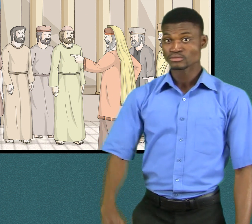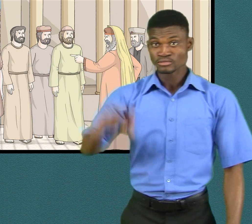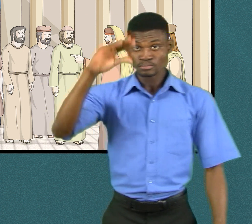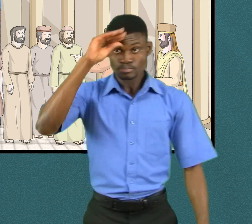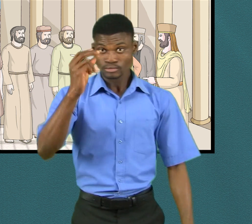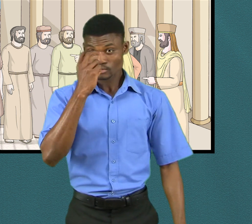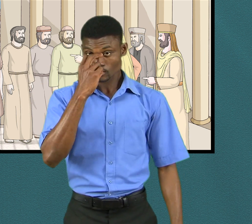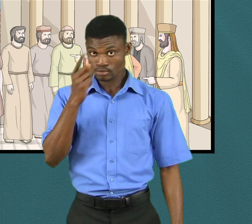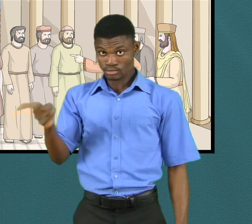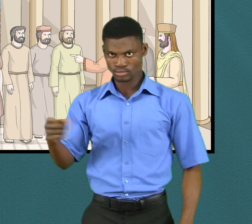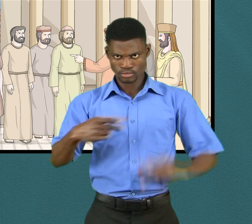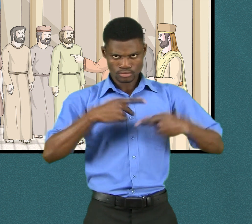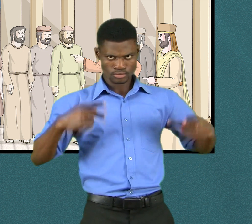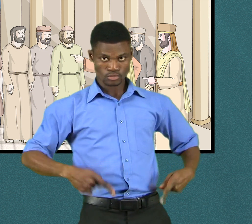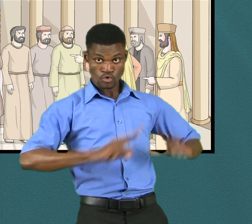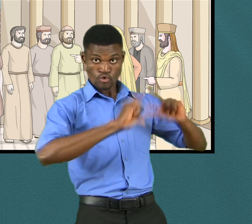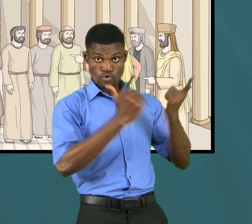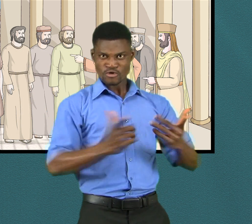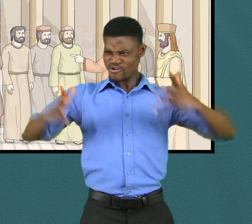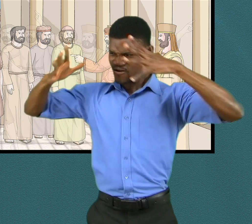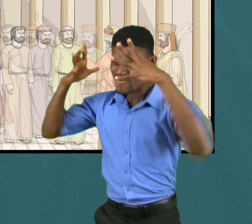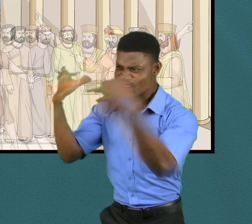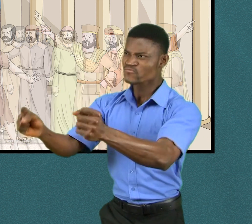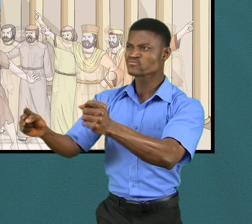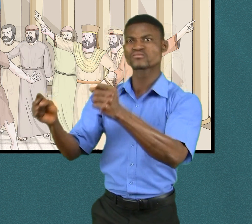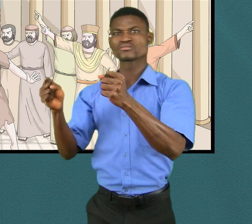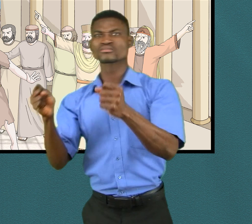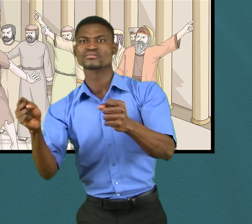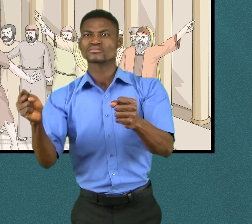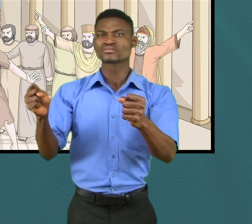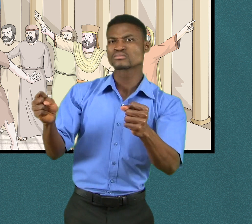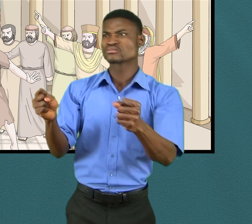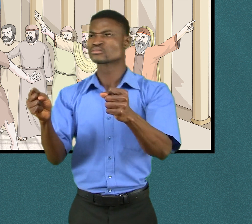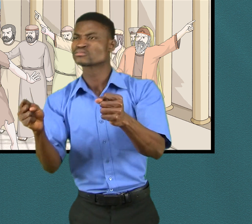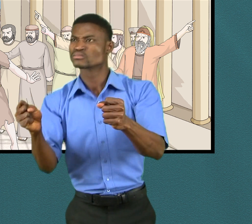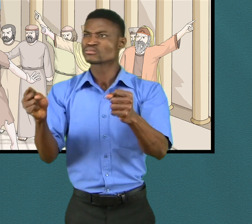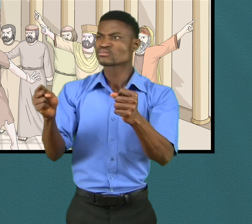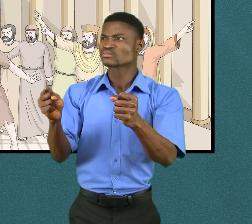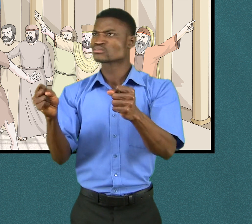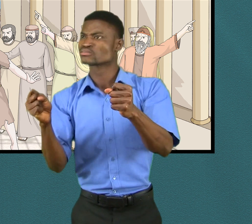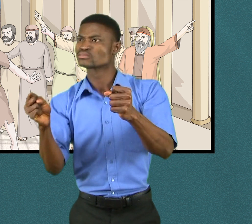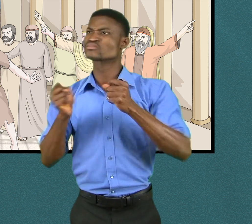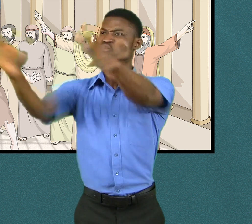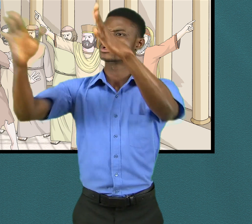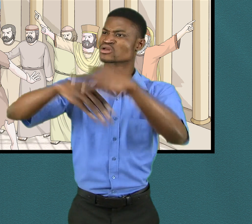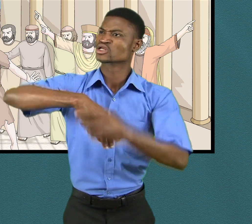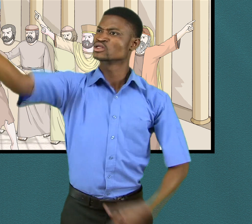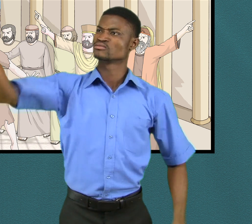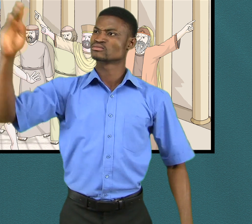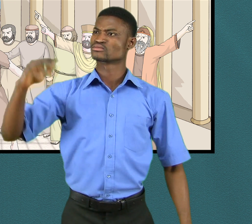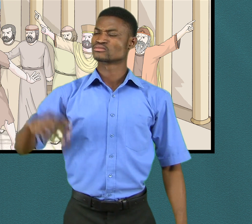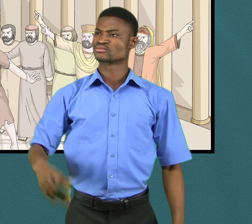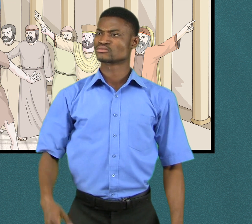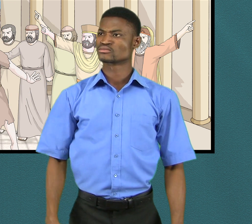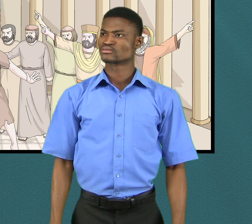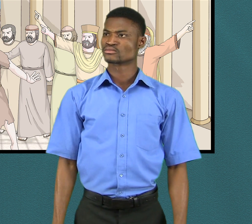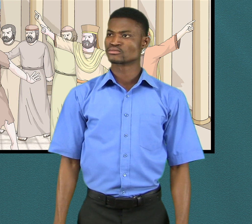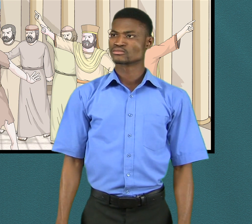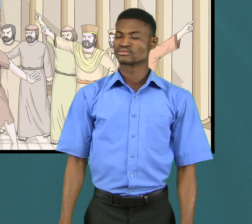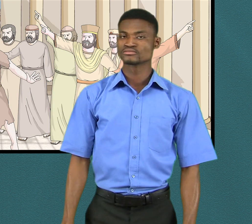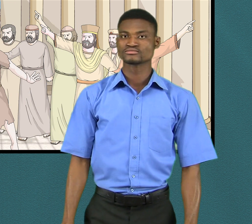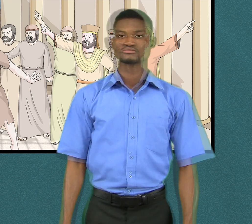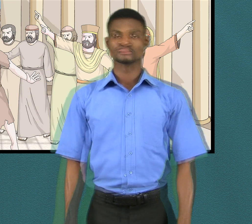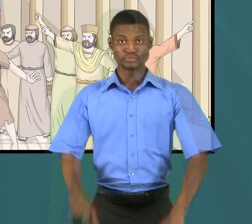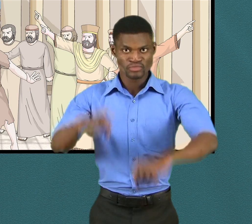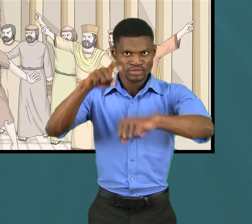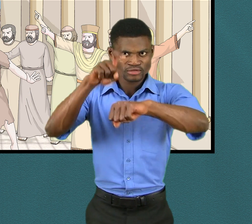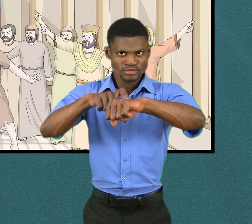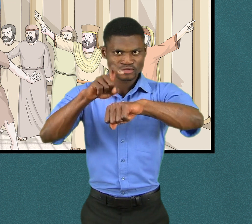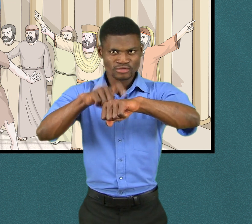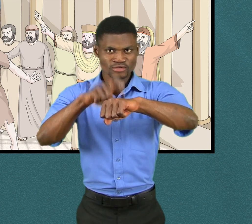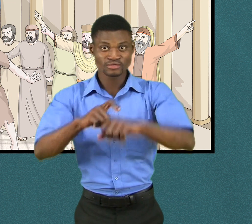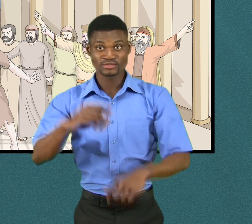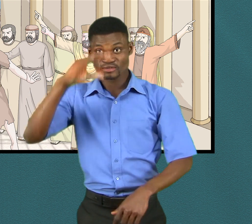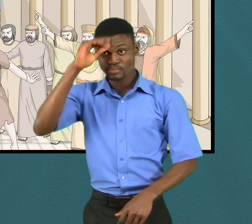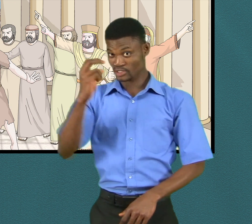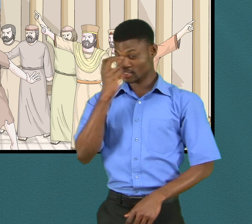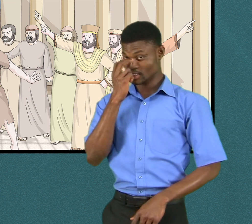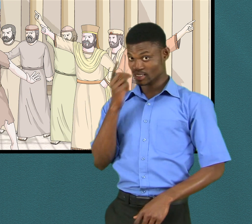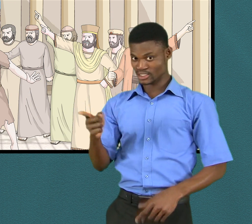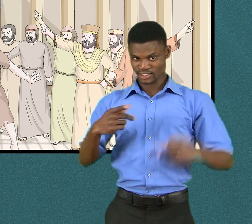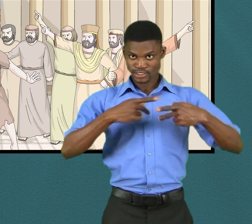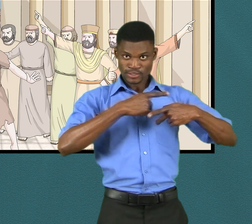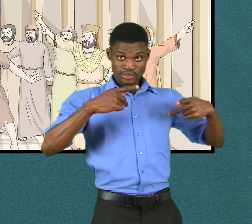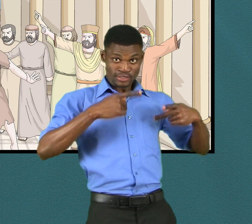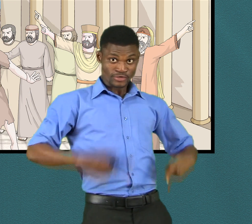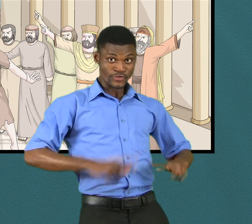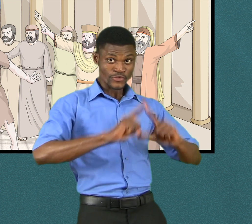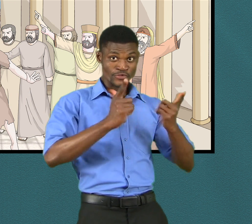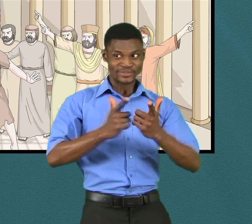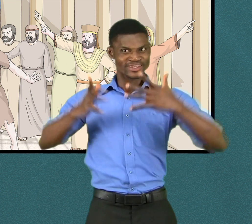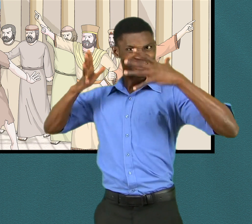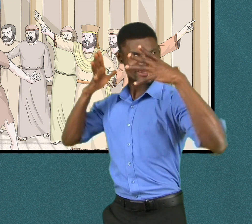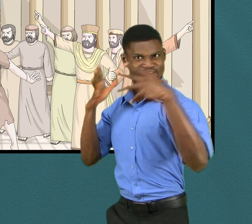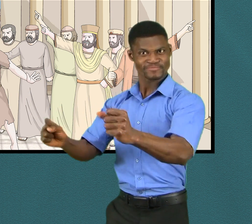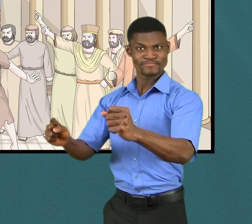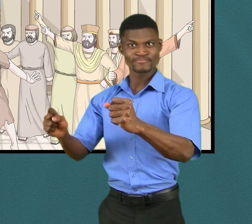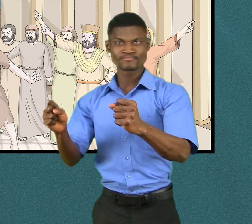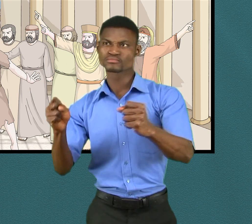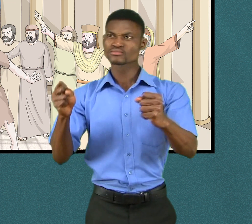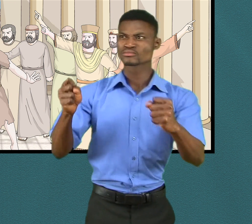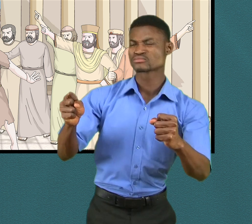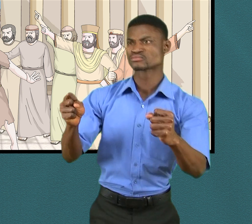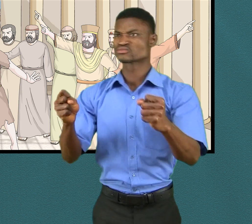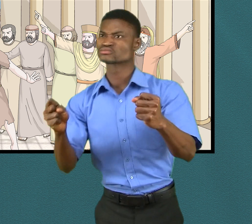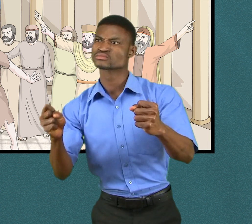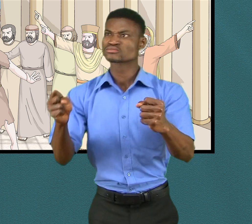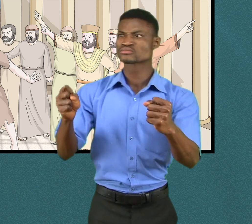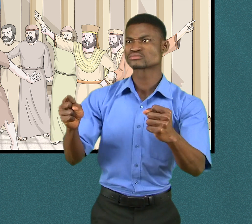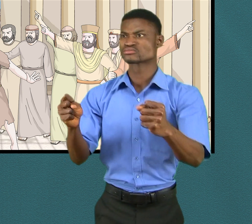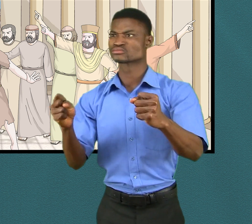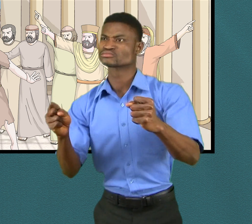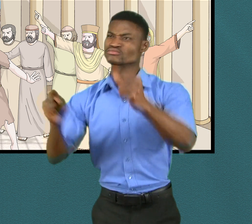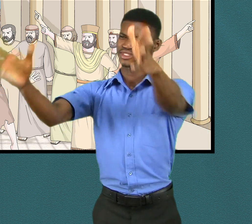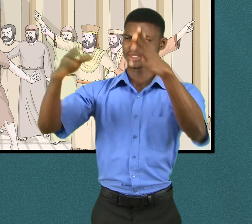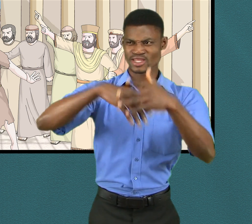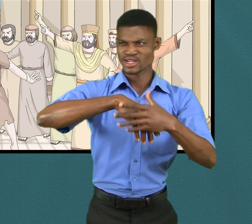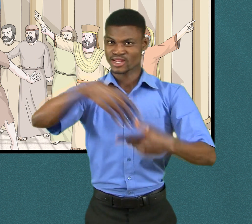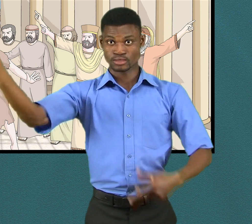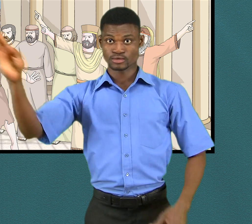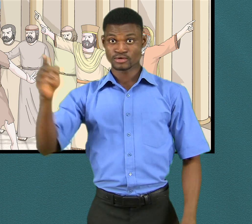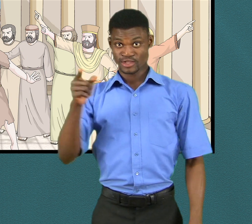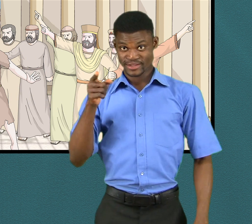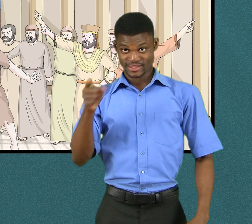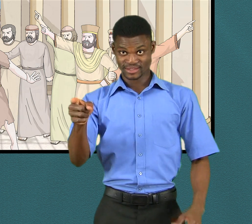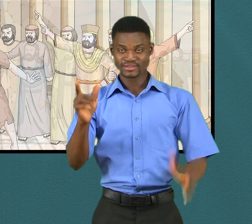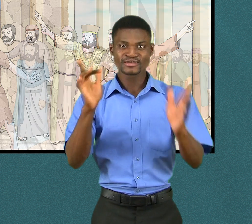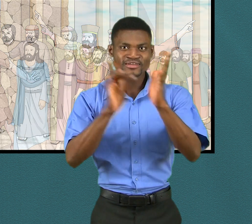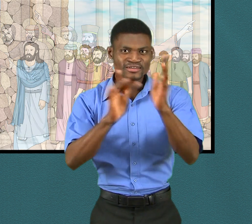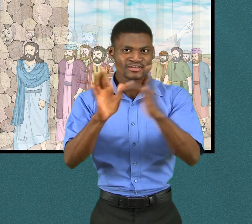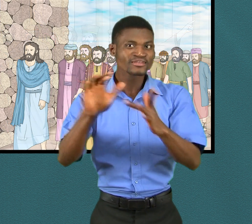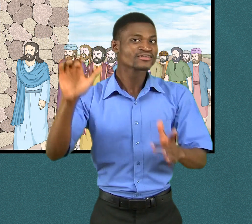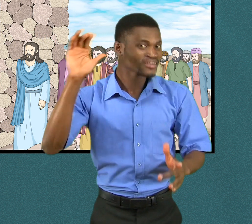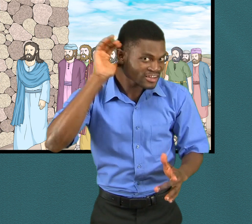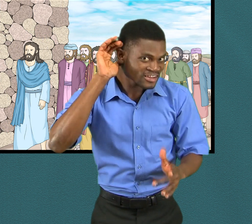And they threw him out.